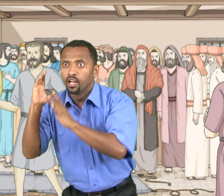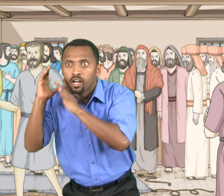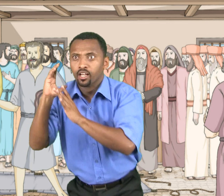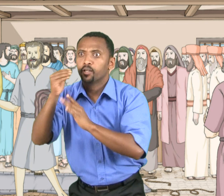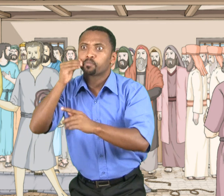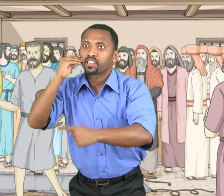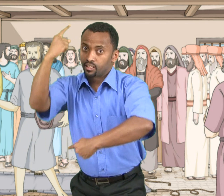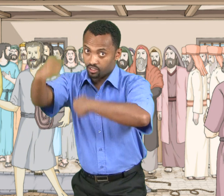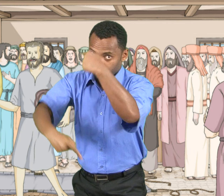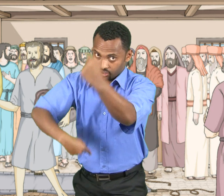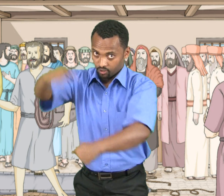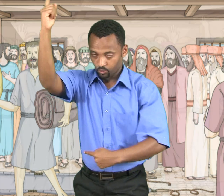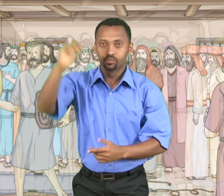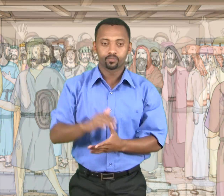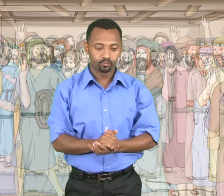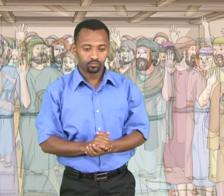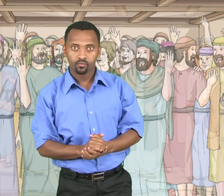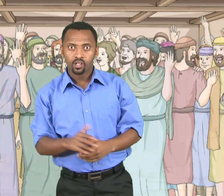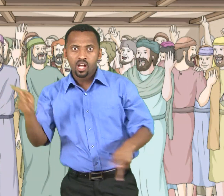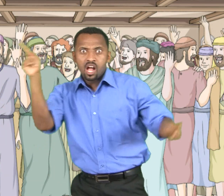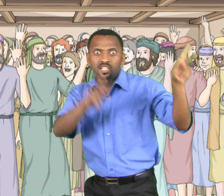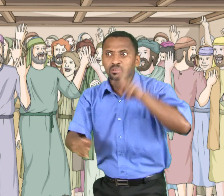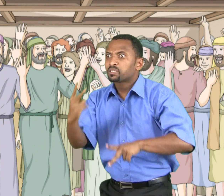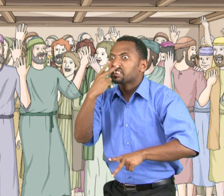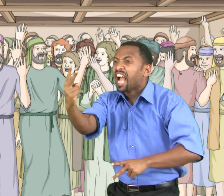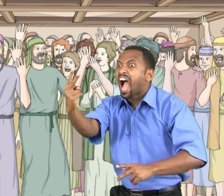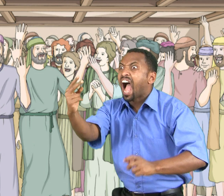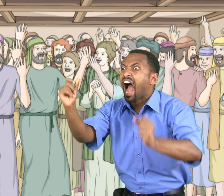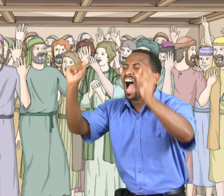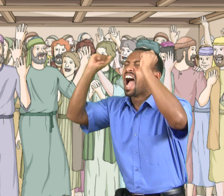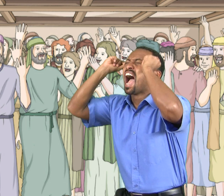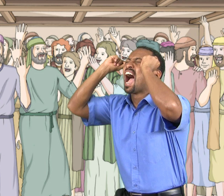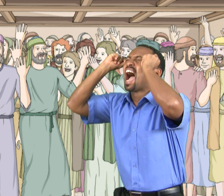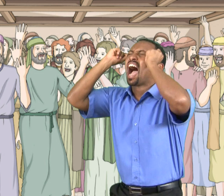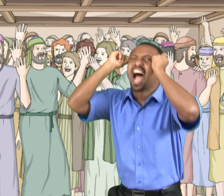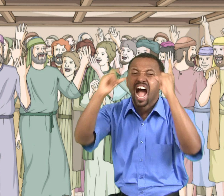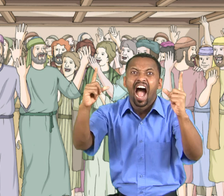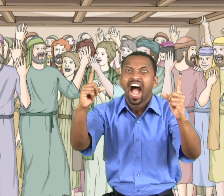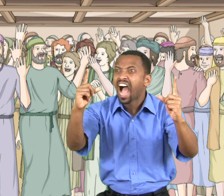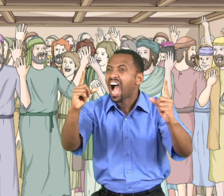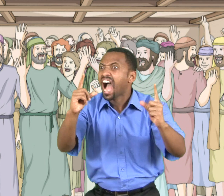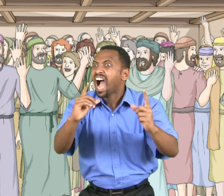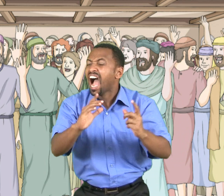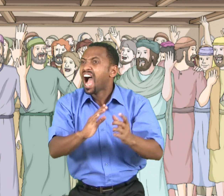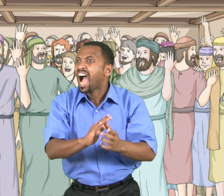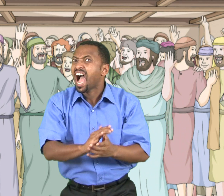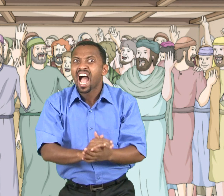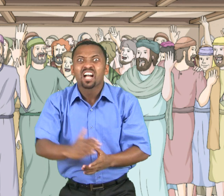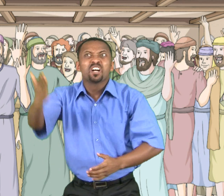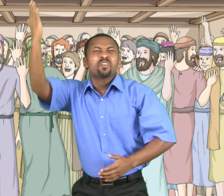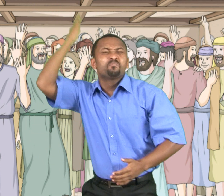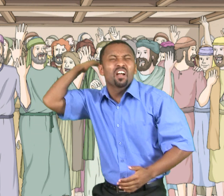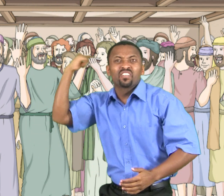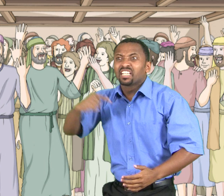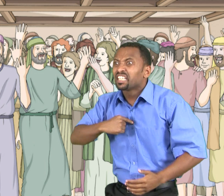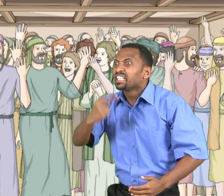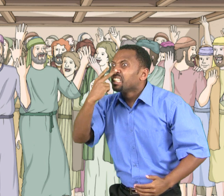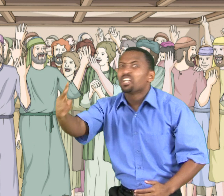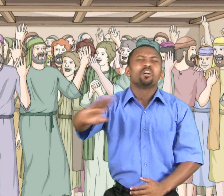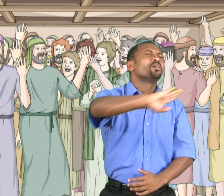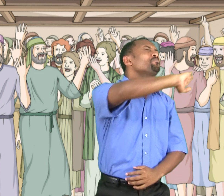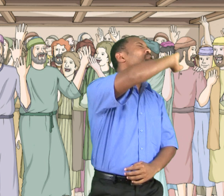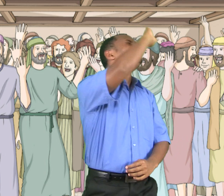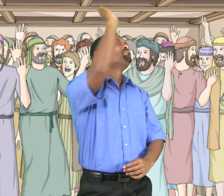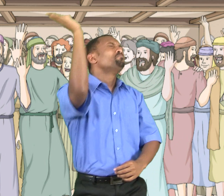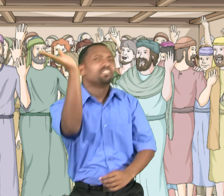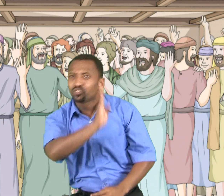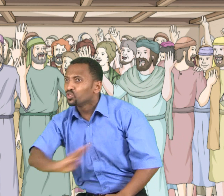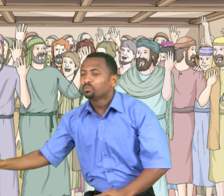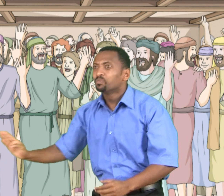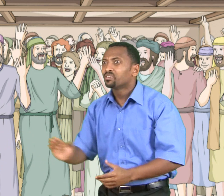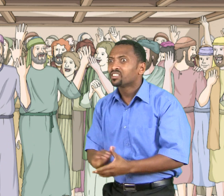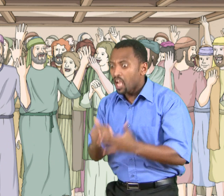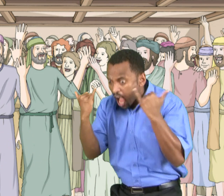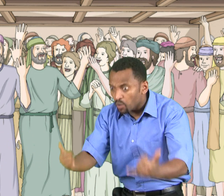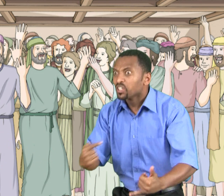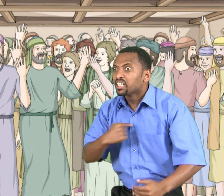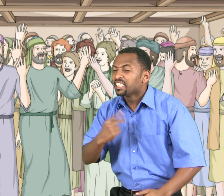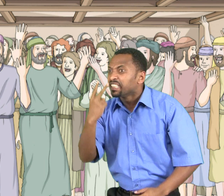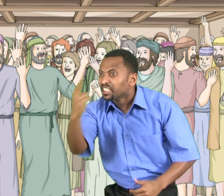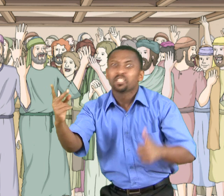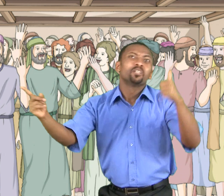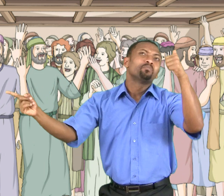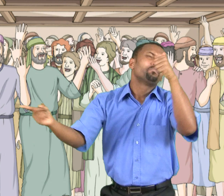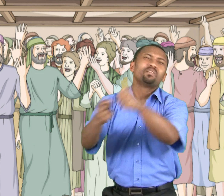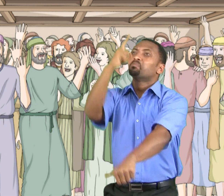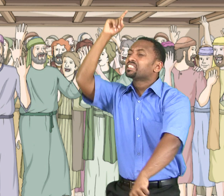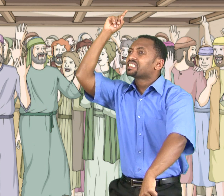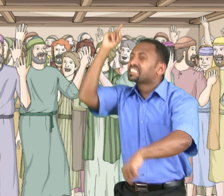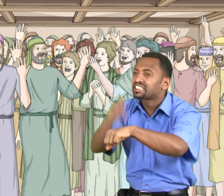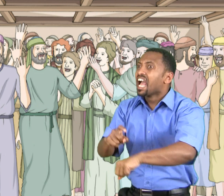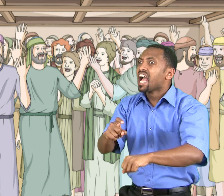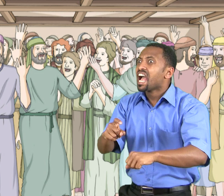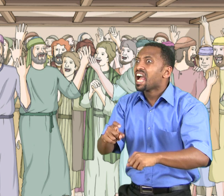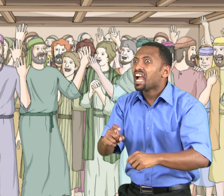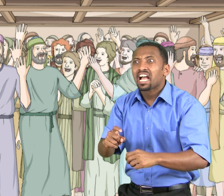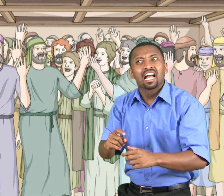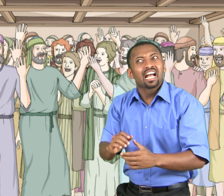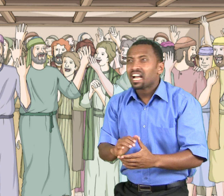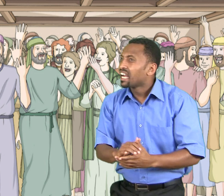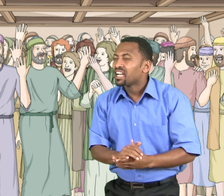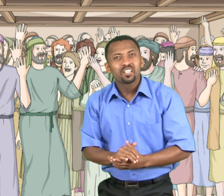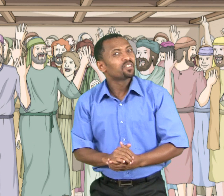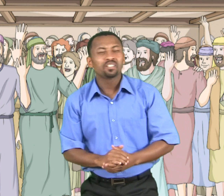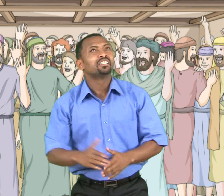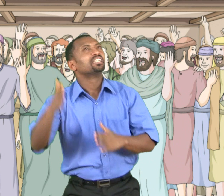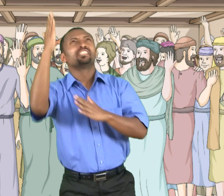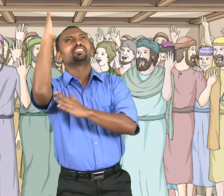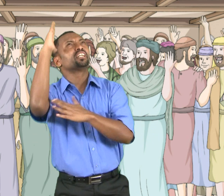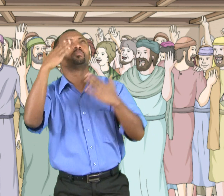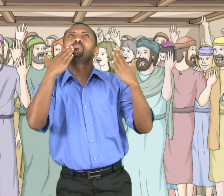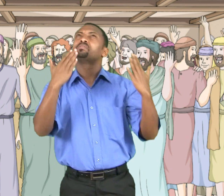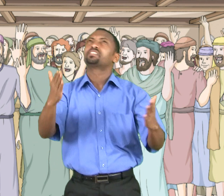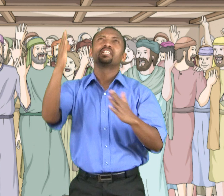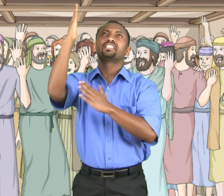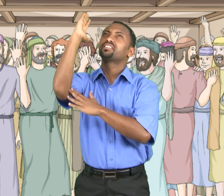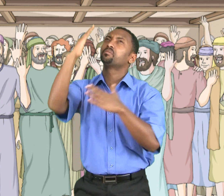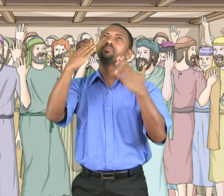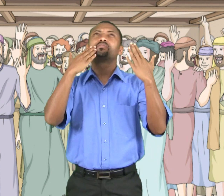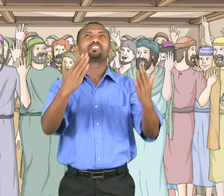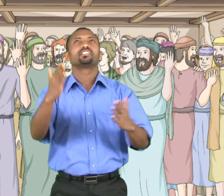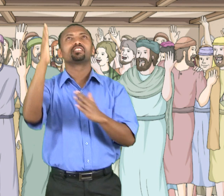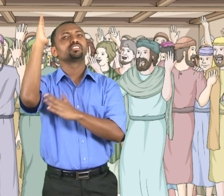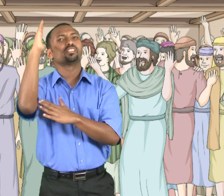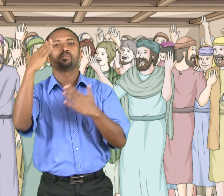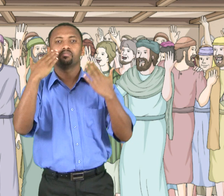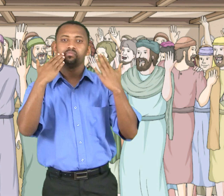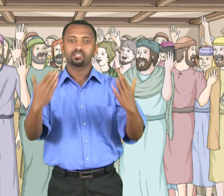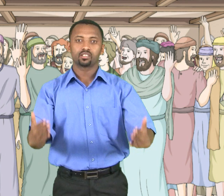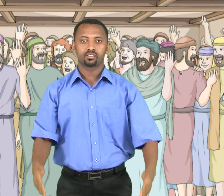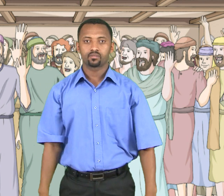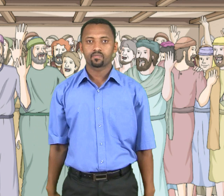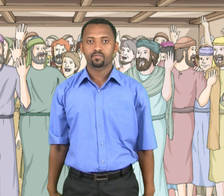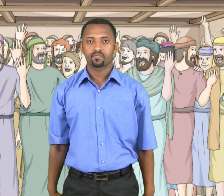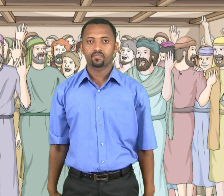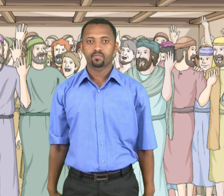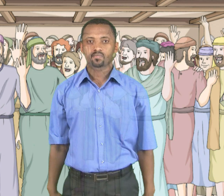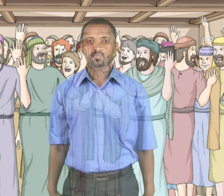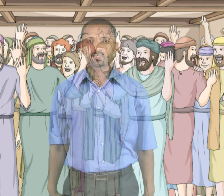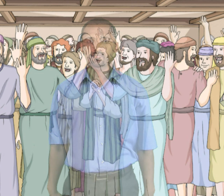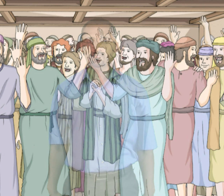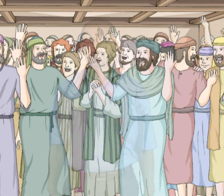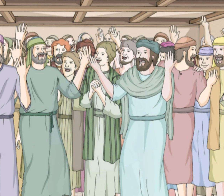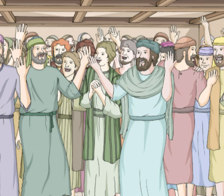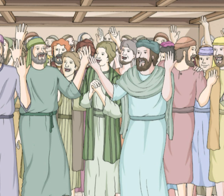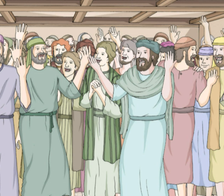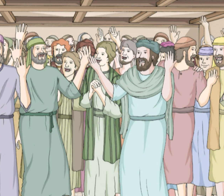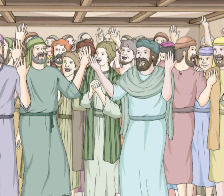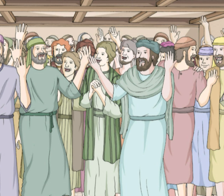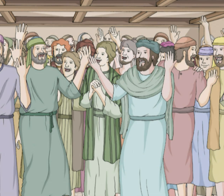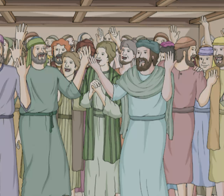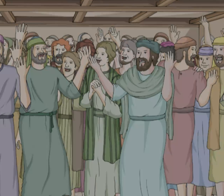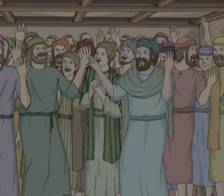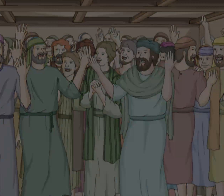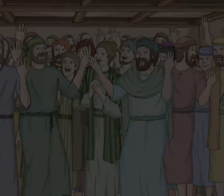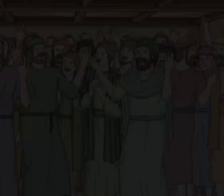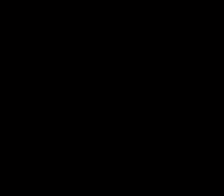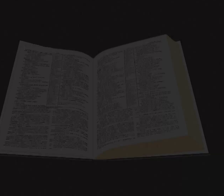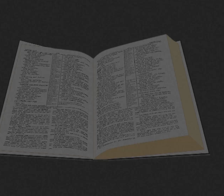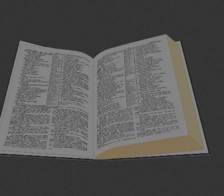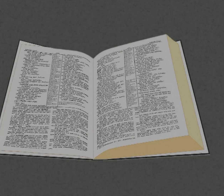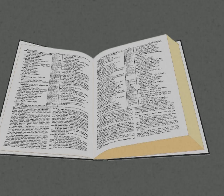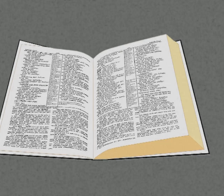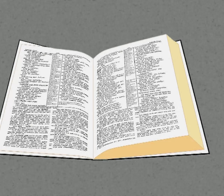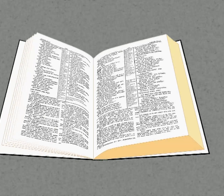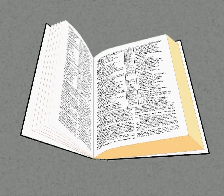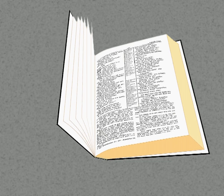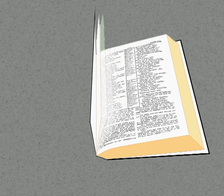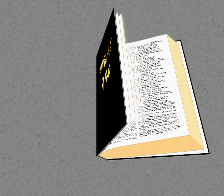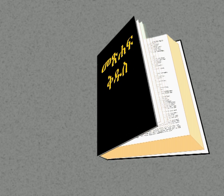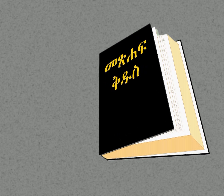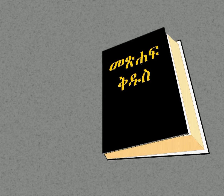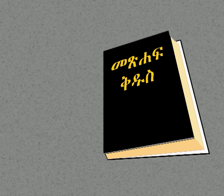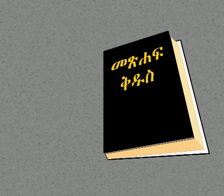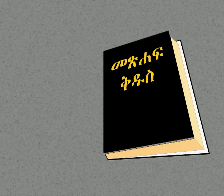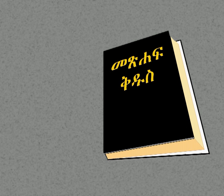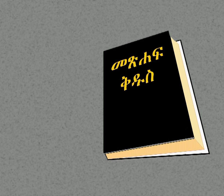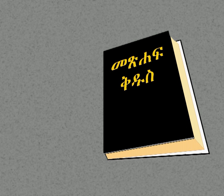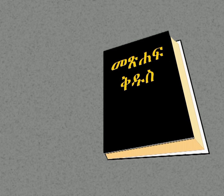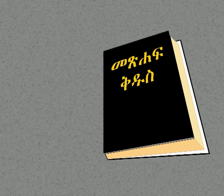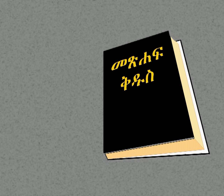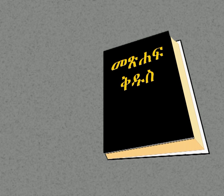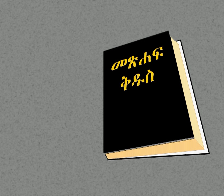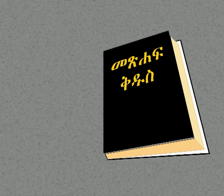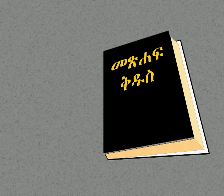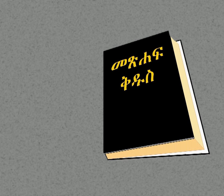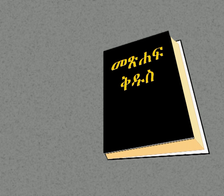As a result, they were all astounded and glorified God, saying, “We have never seen anything like this!”